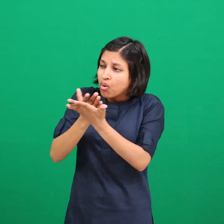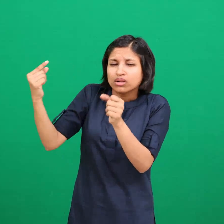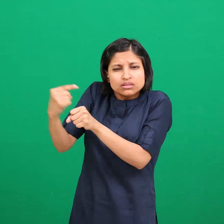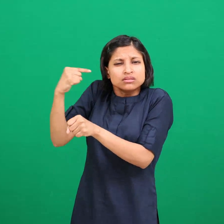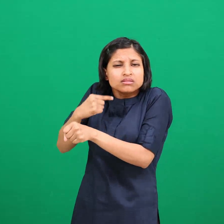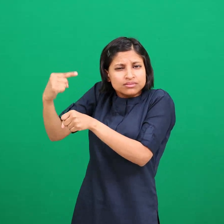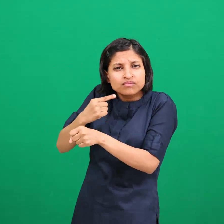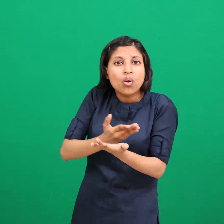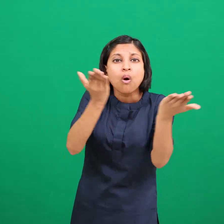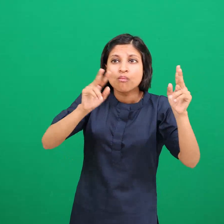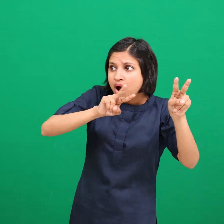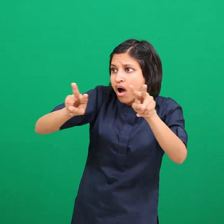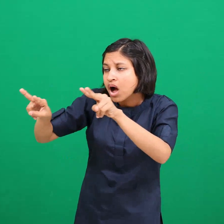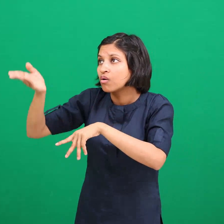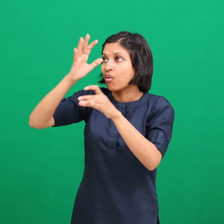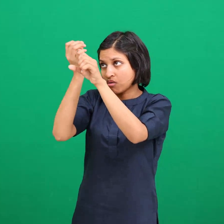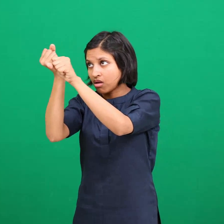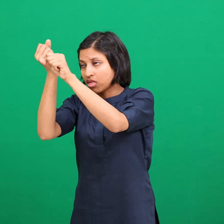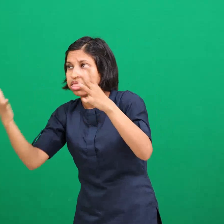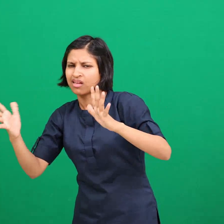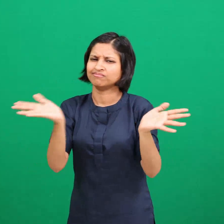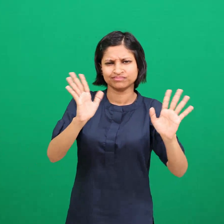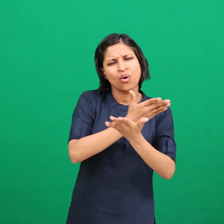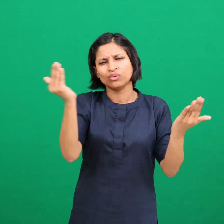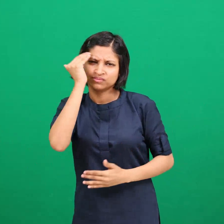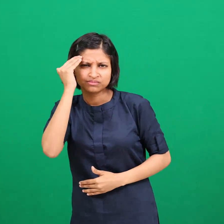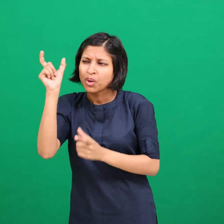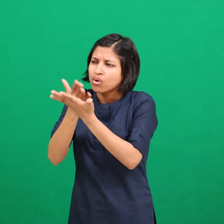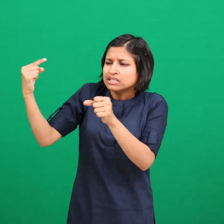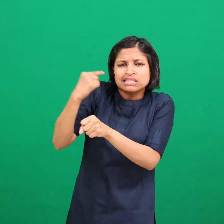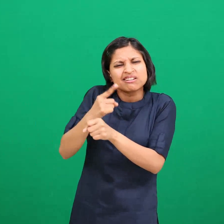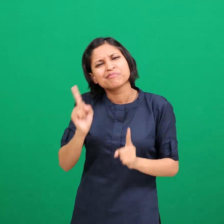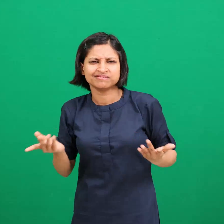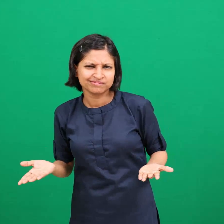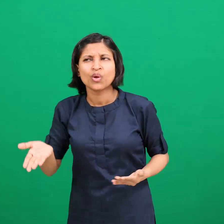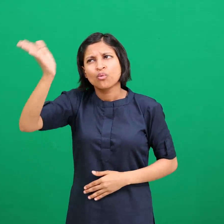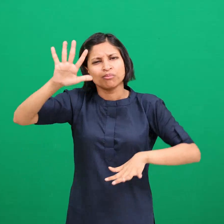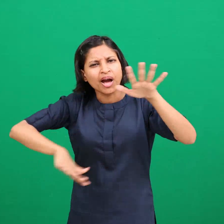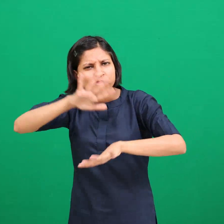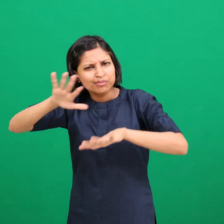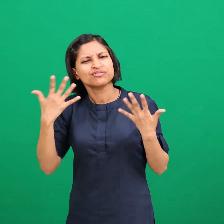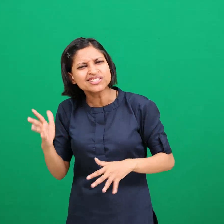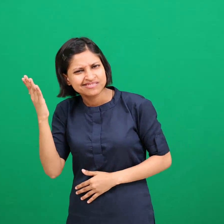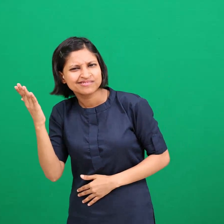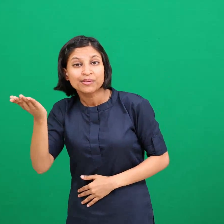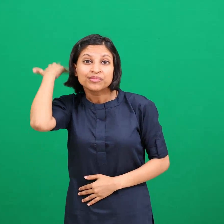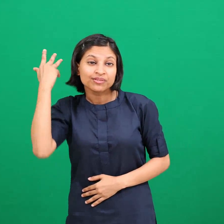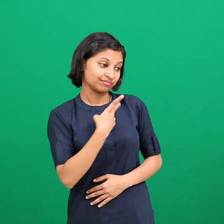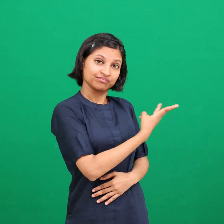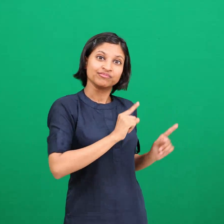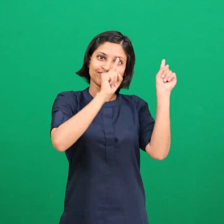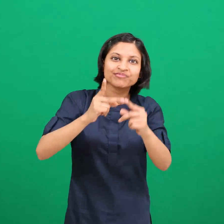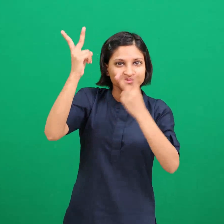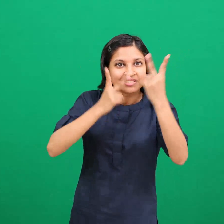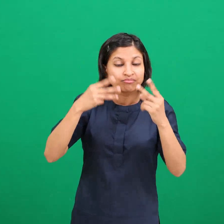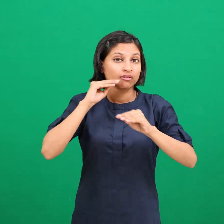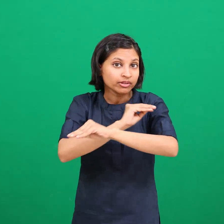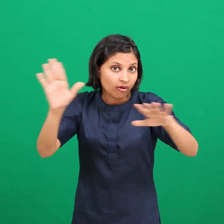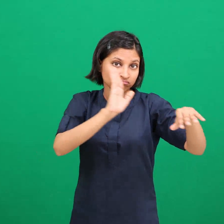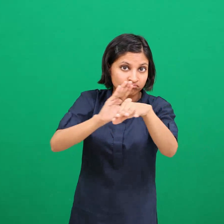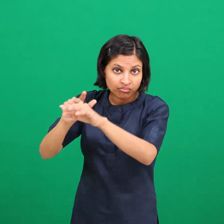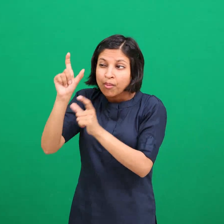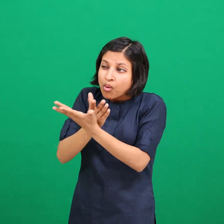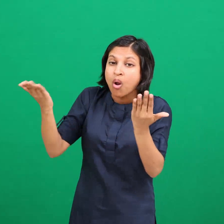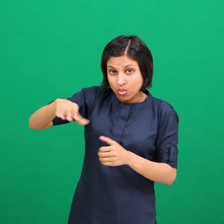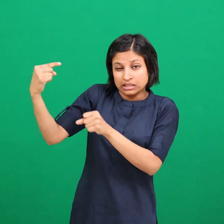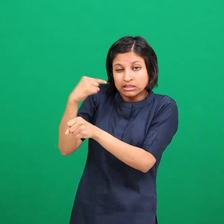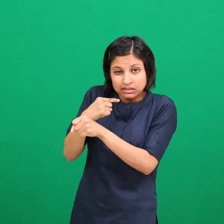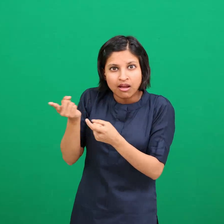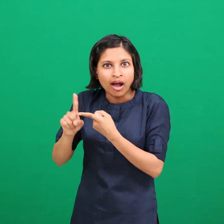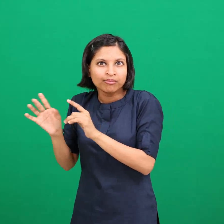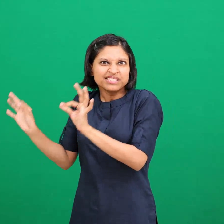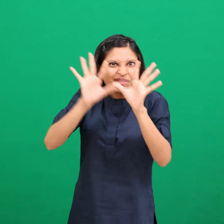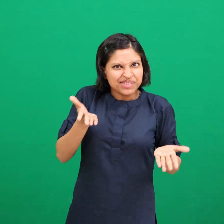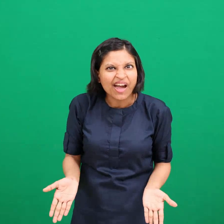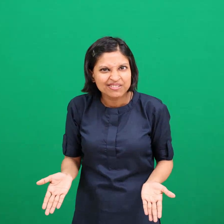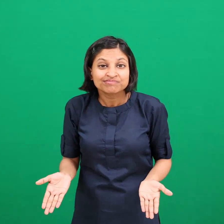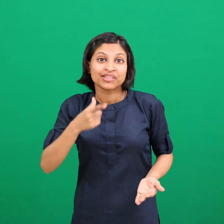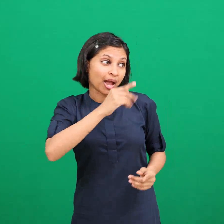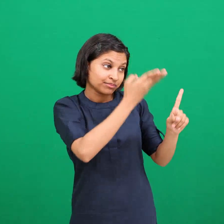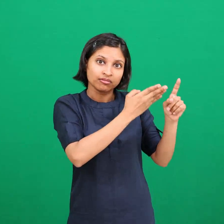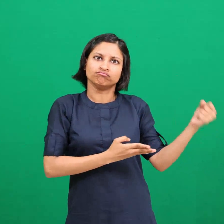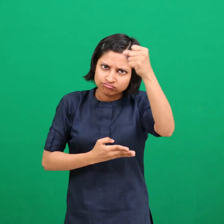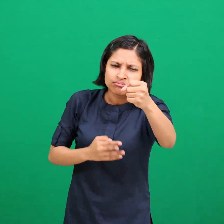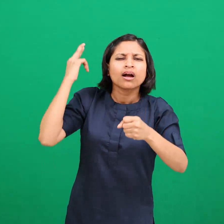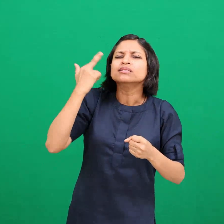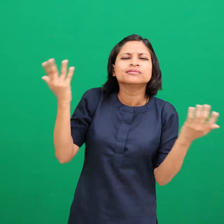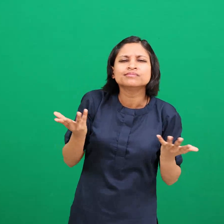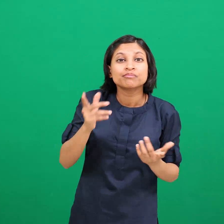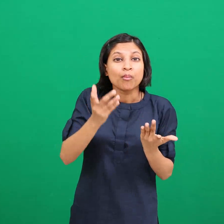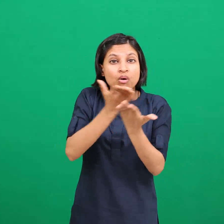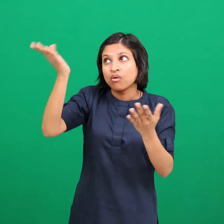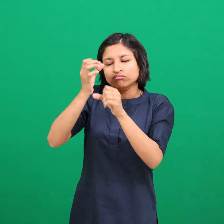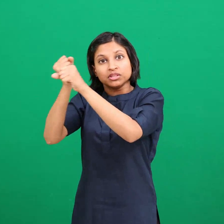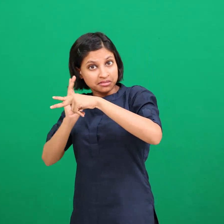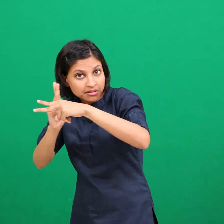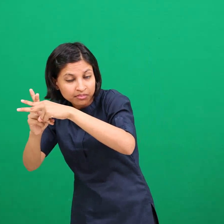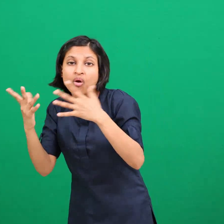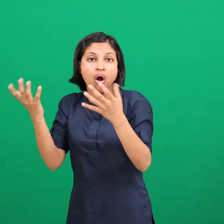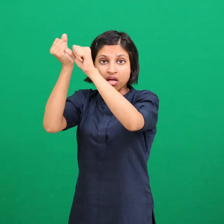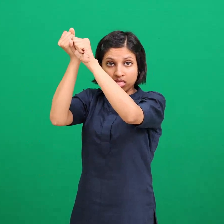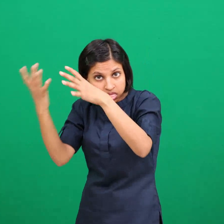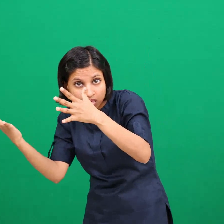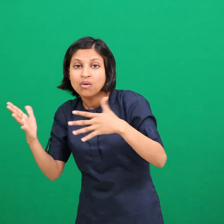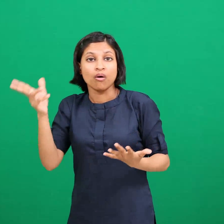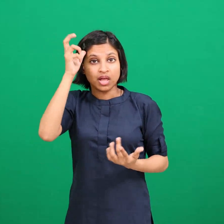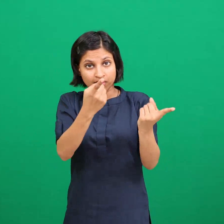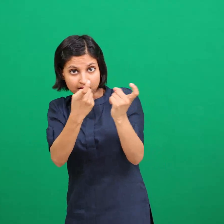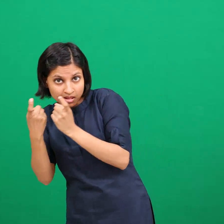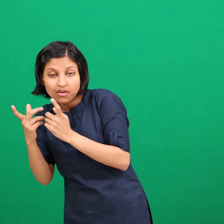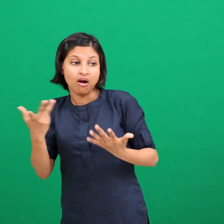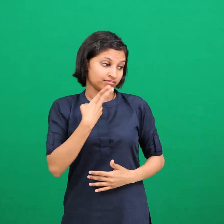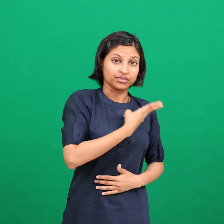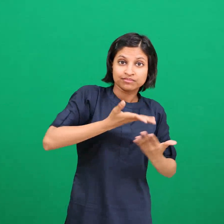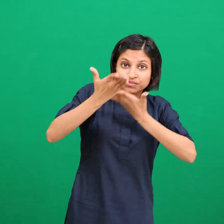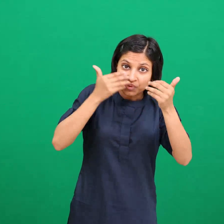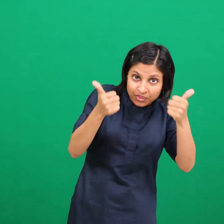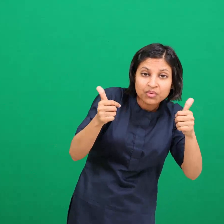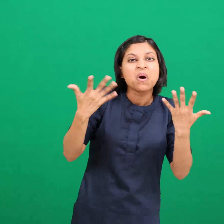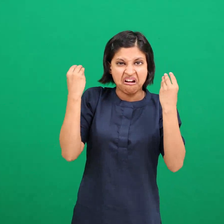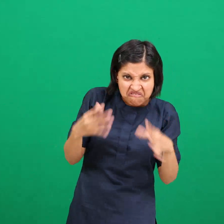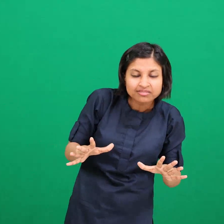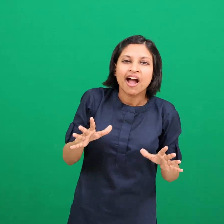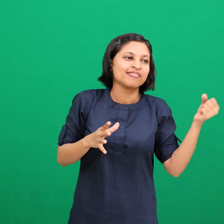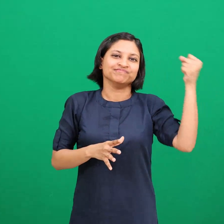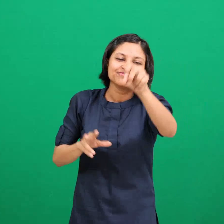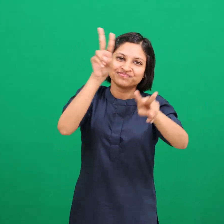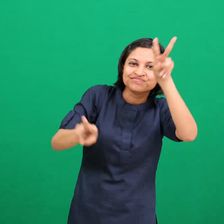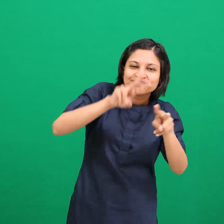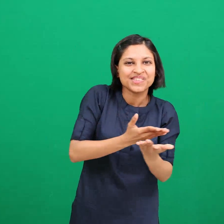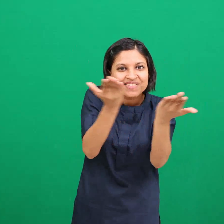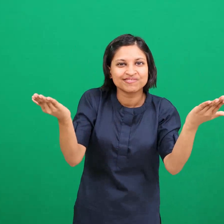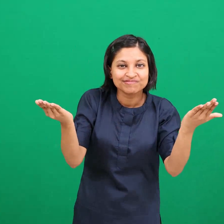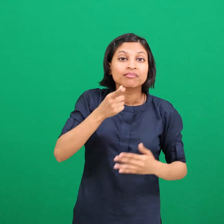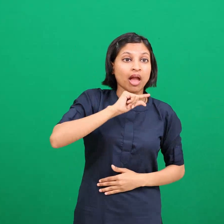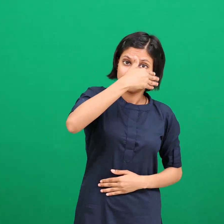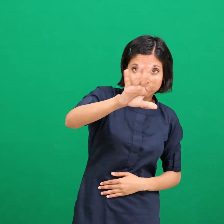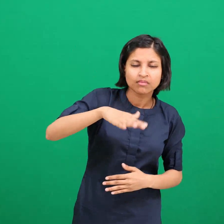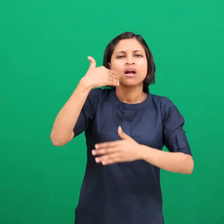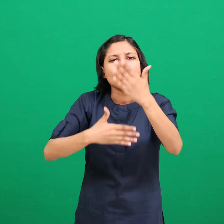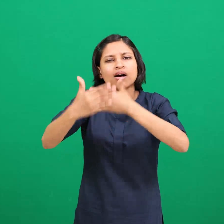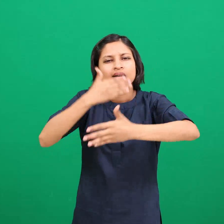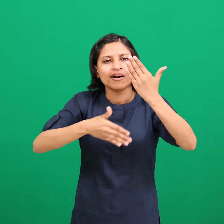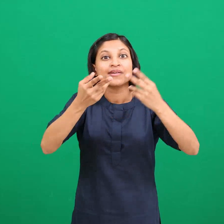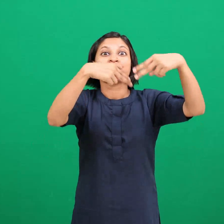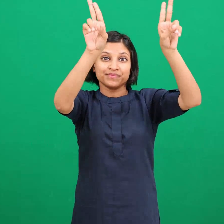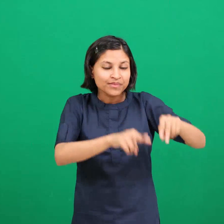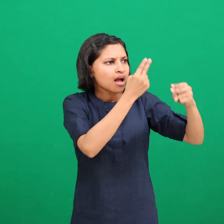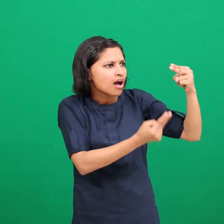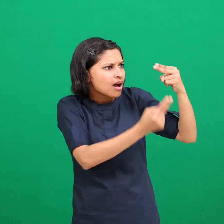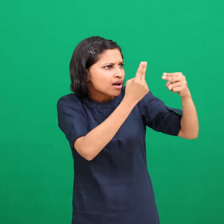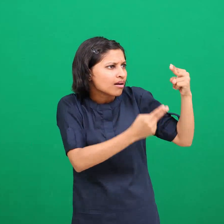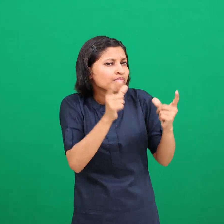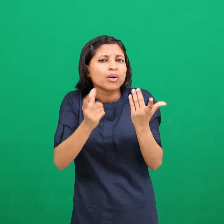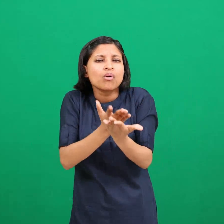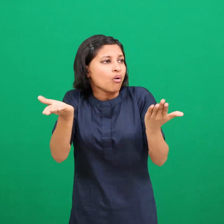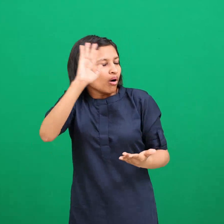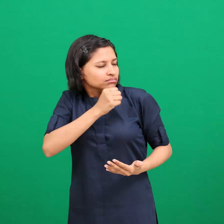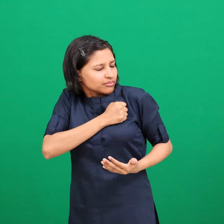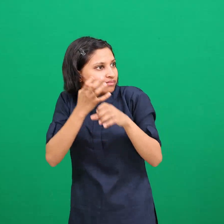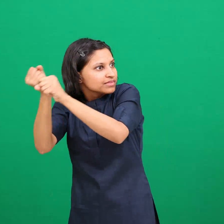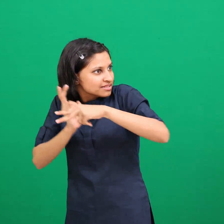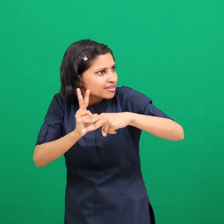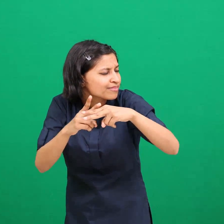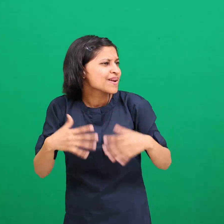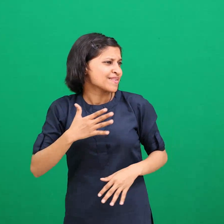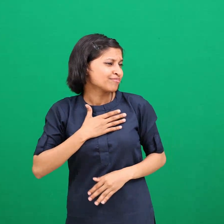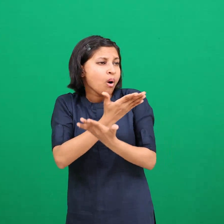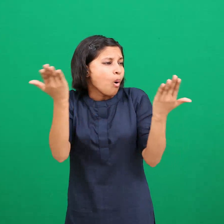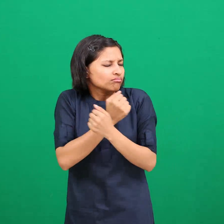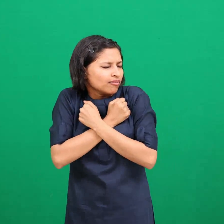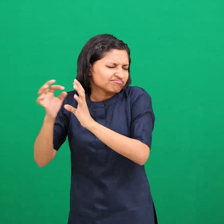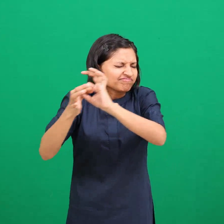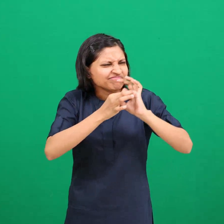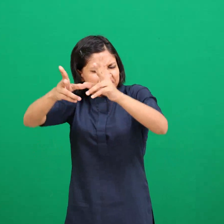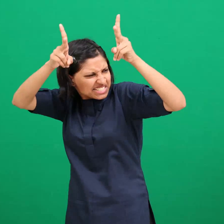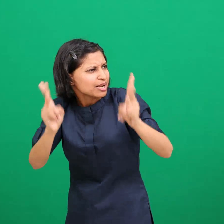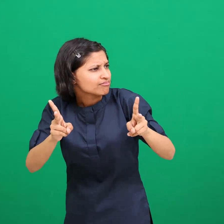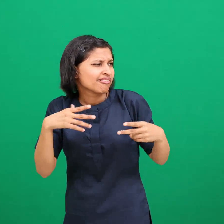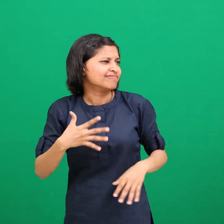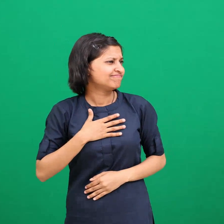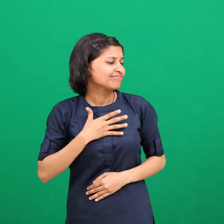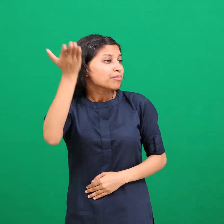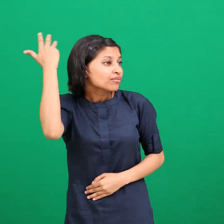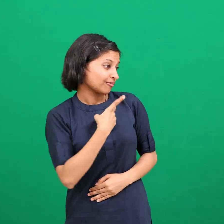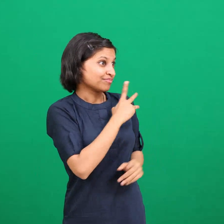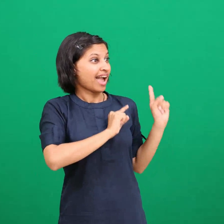Indeed, when we were with you, we kept warning you that we would suffer persecution; and as you know, it has come to pass. For this reason, when I could bear it no longer, I sent to find out about your faith, for fear that the tempter had somehow tempted you and caused our labor to be in vain.